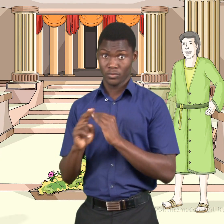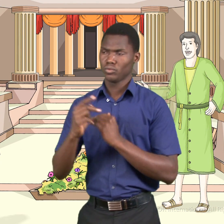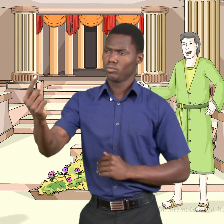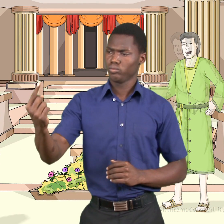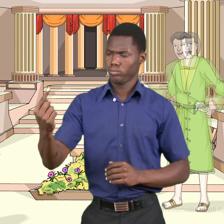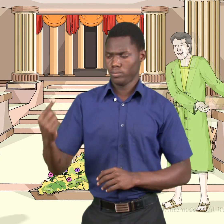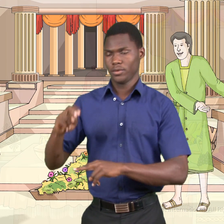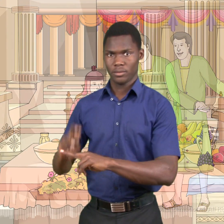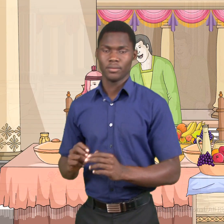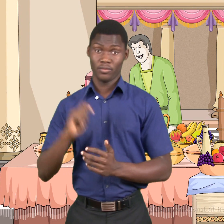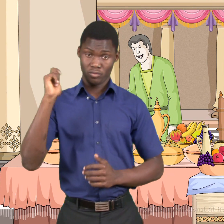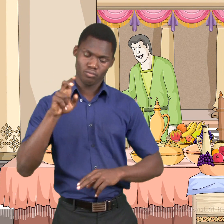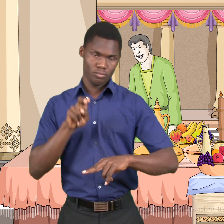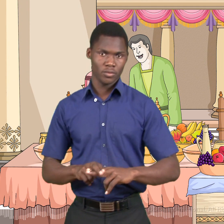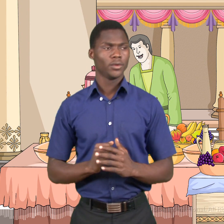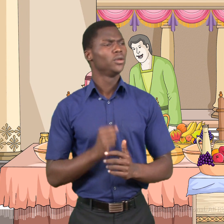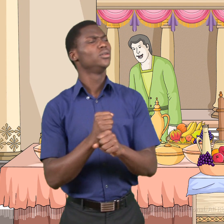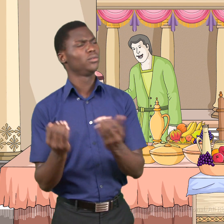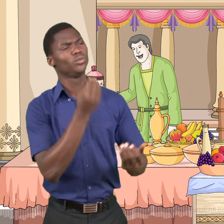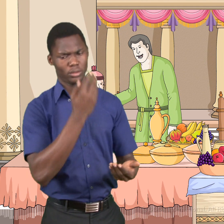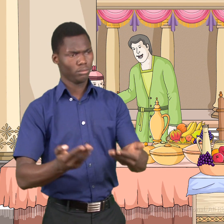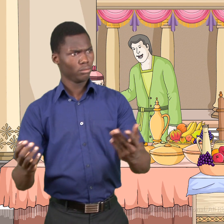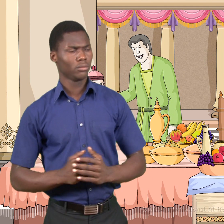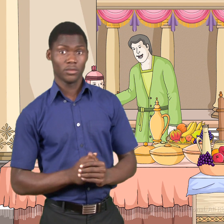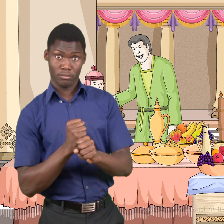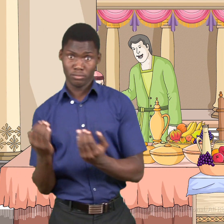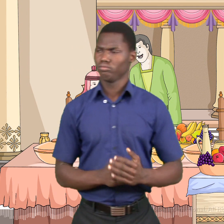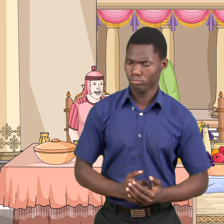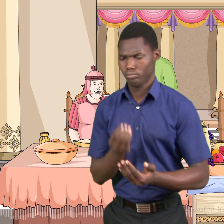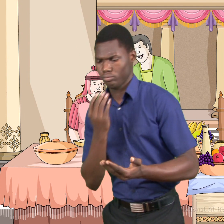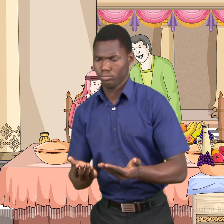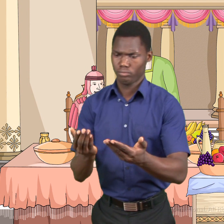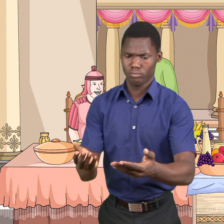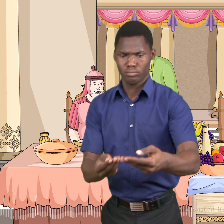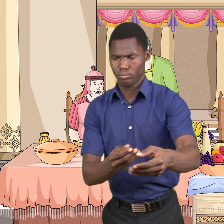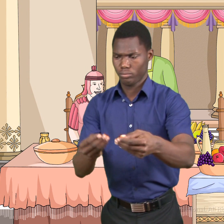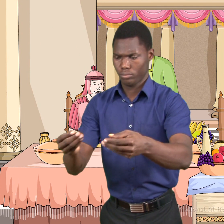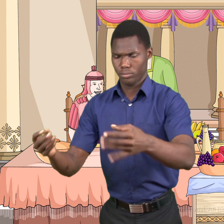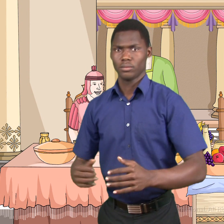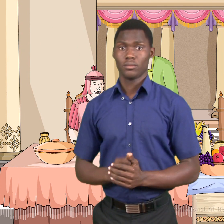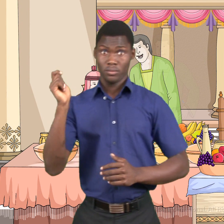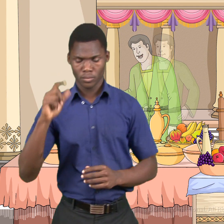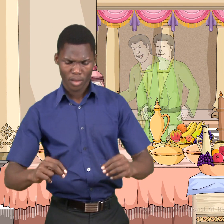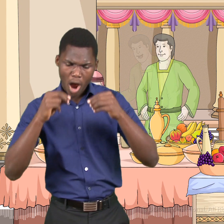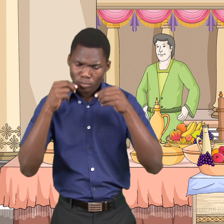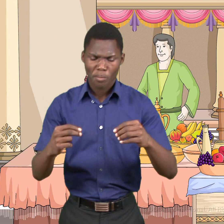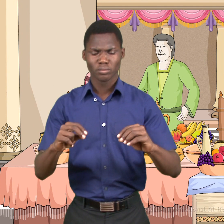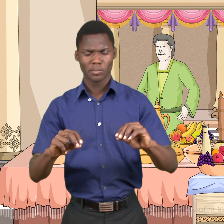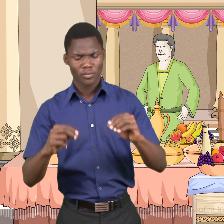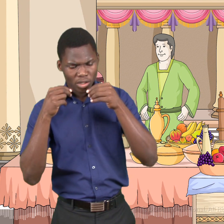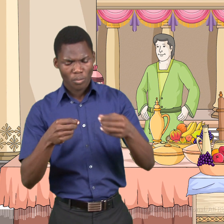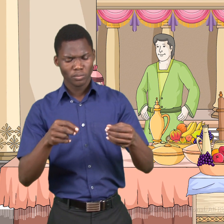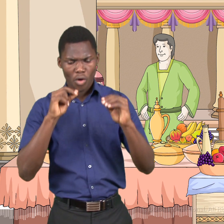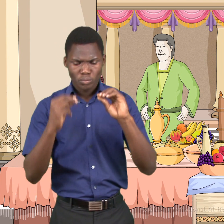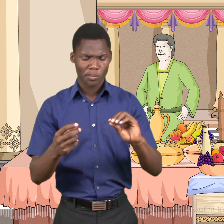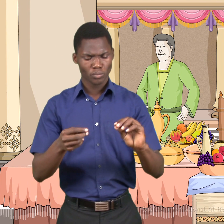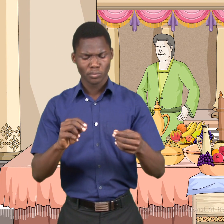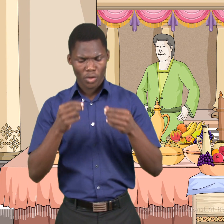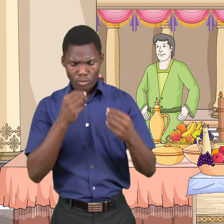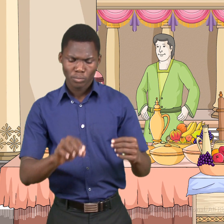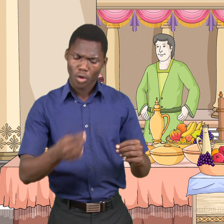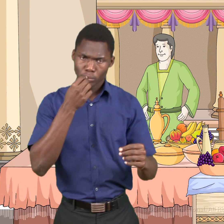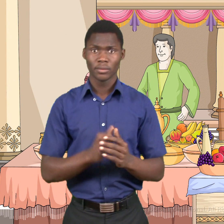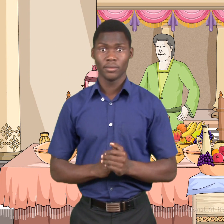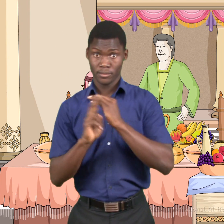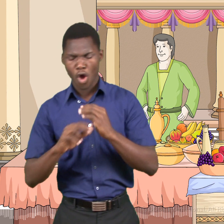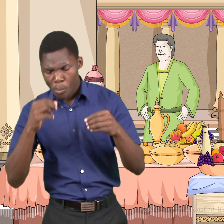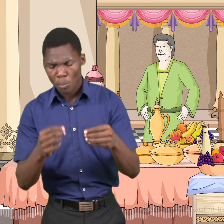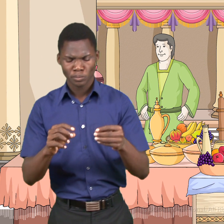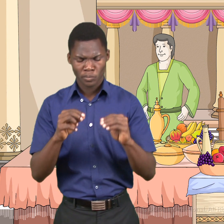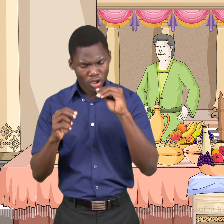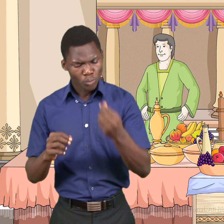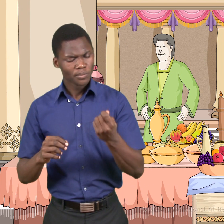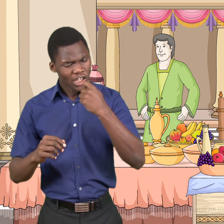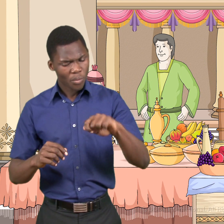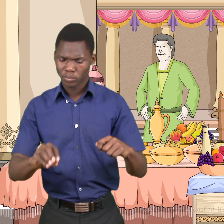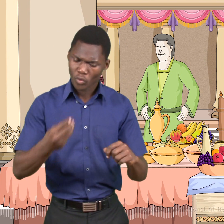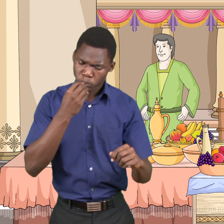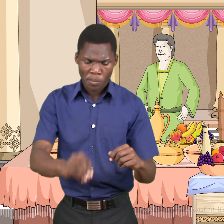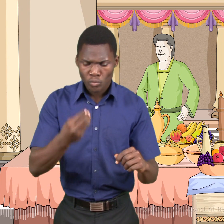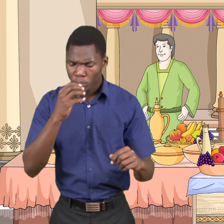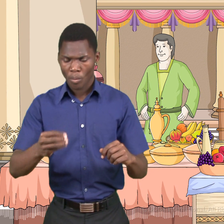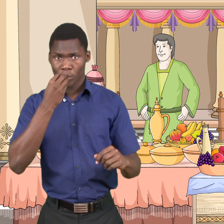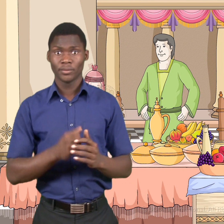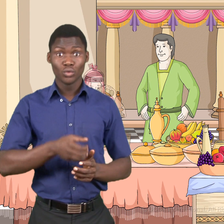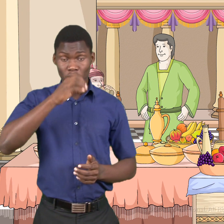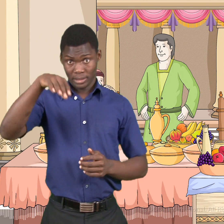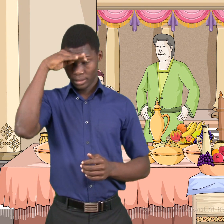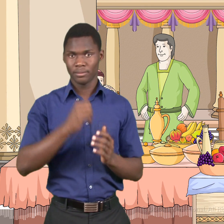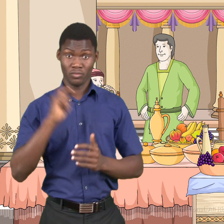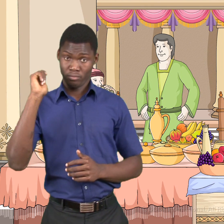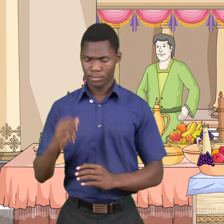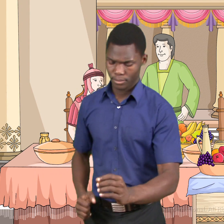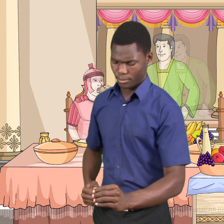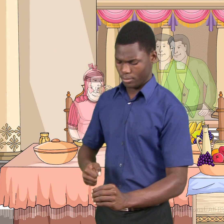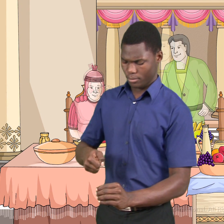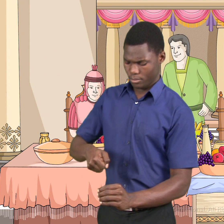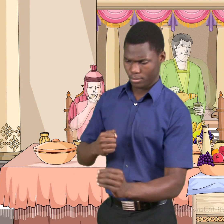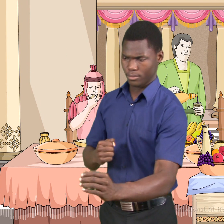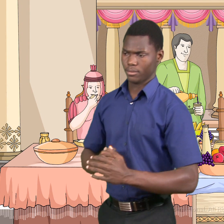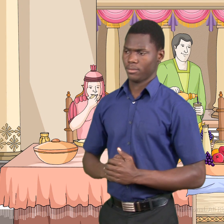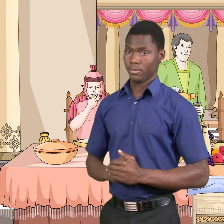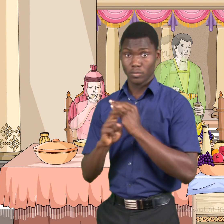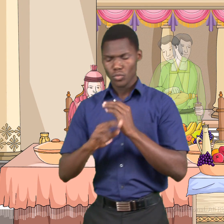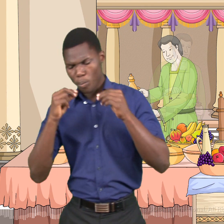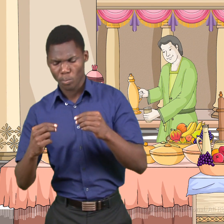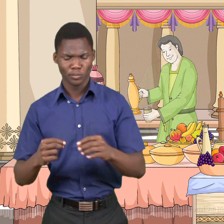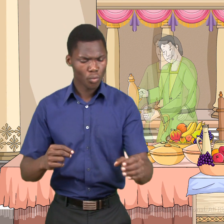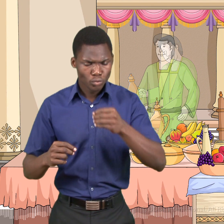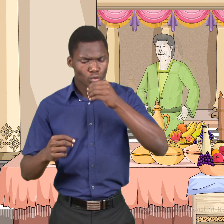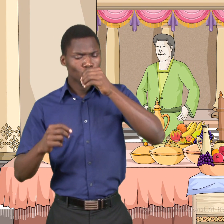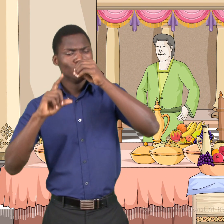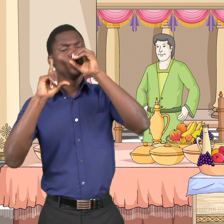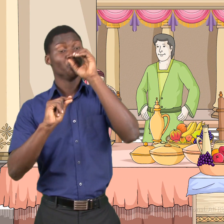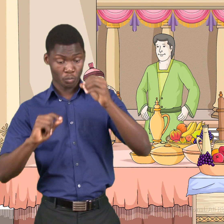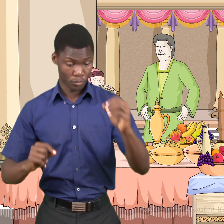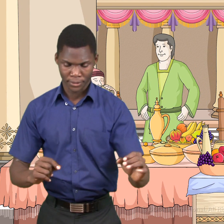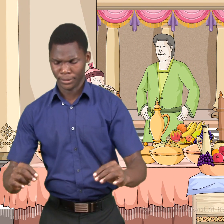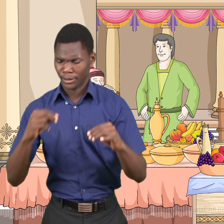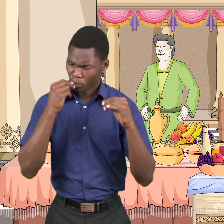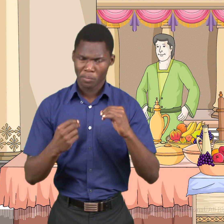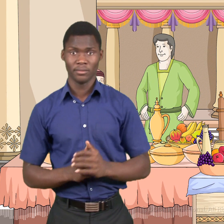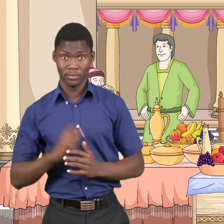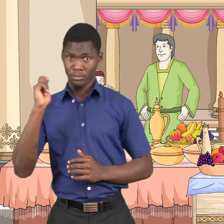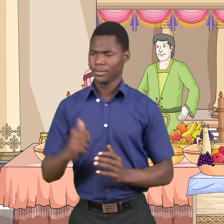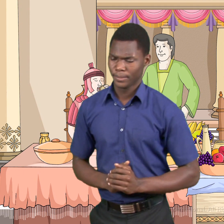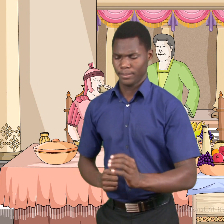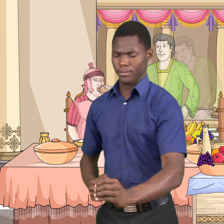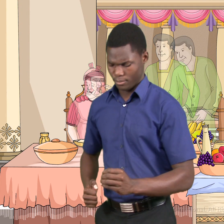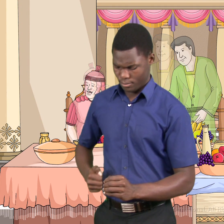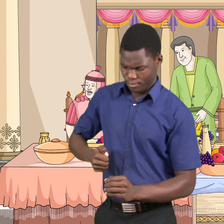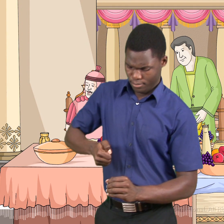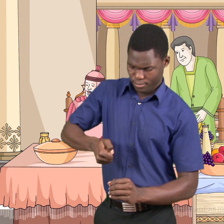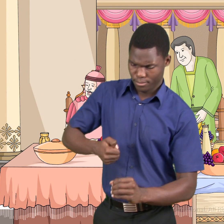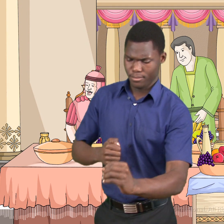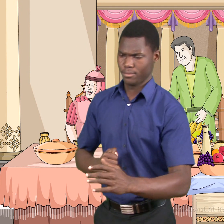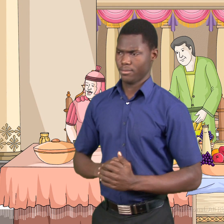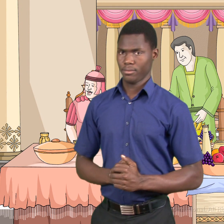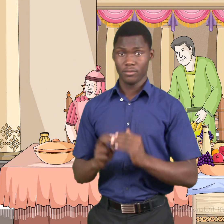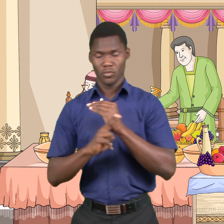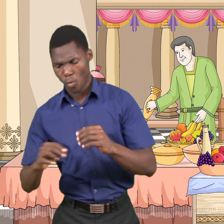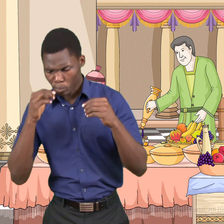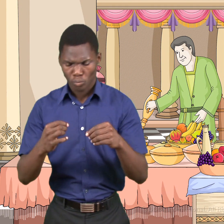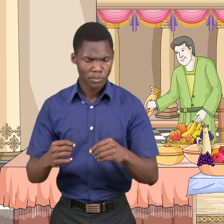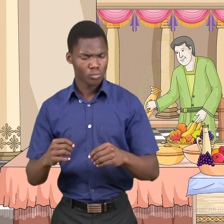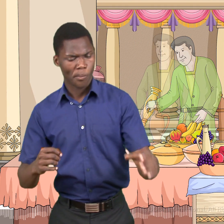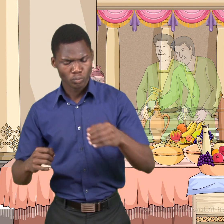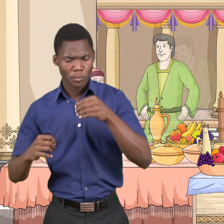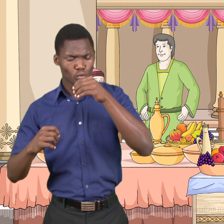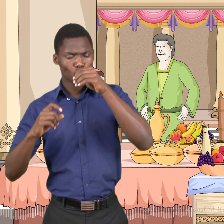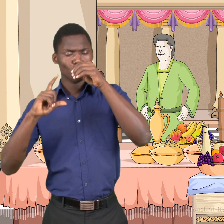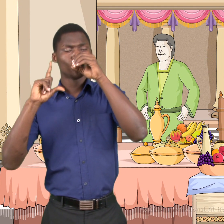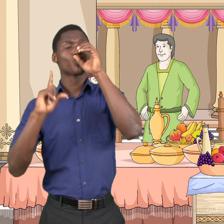Then David invited Uriah to eat and drink with him, and he got Uriah drunk.